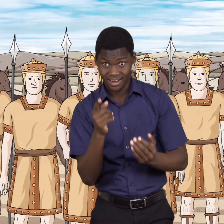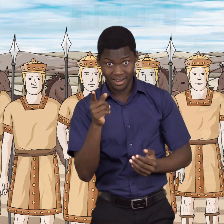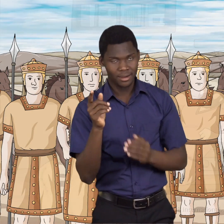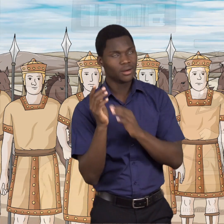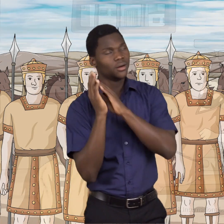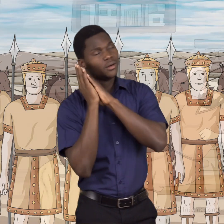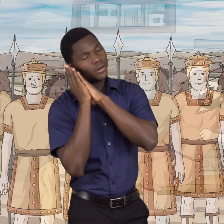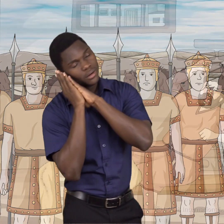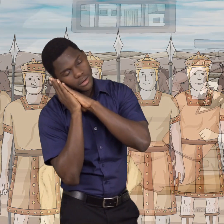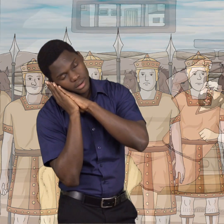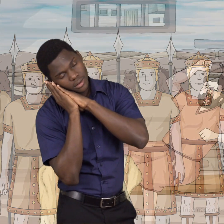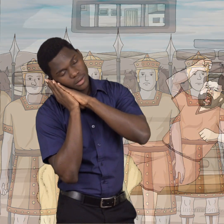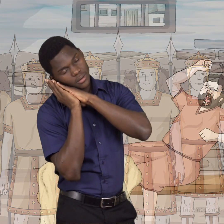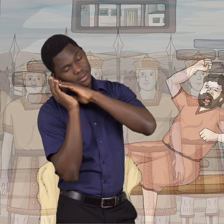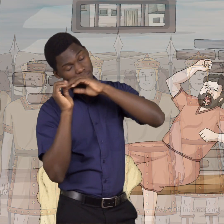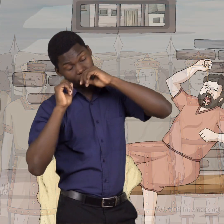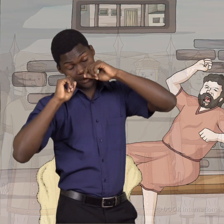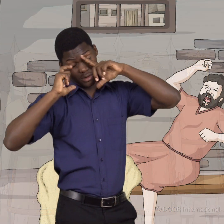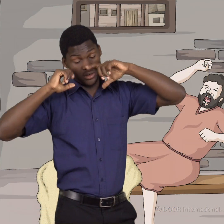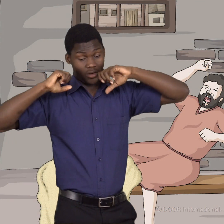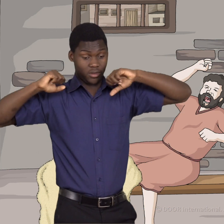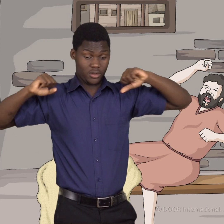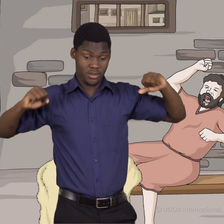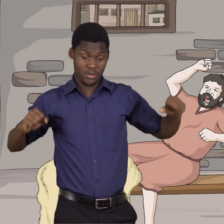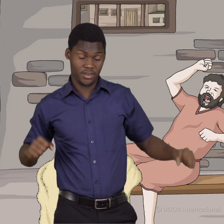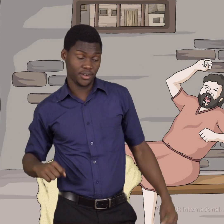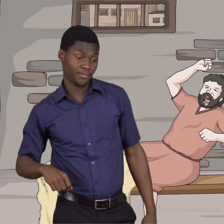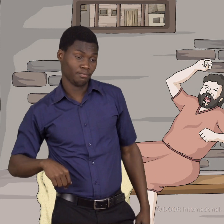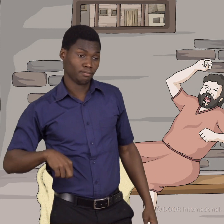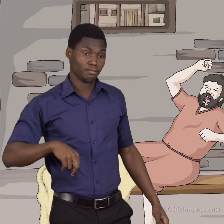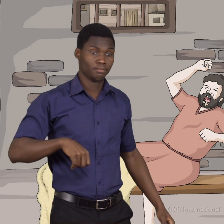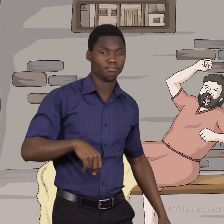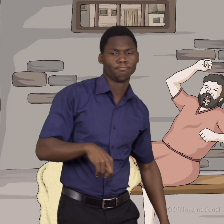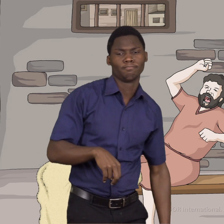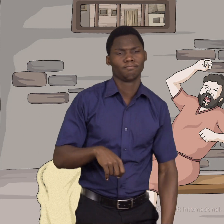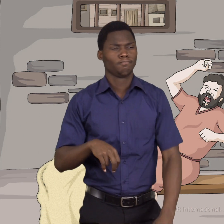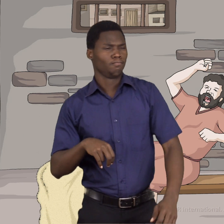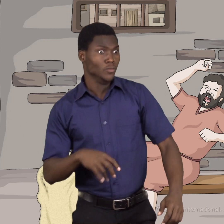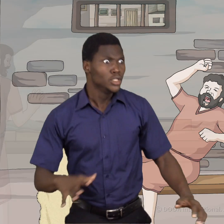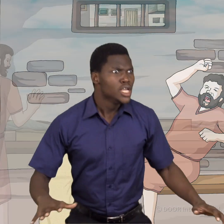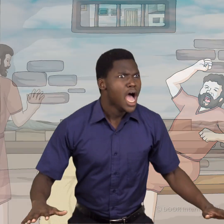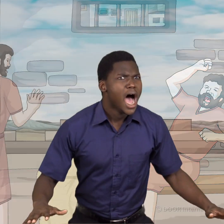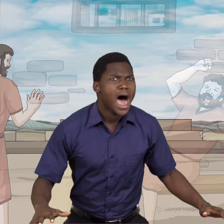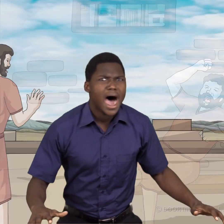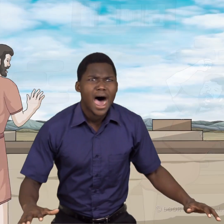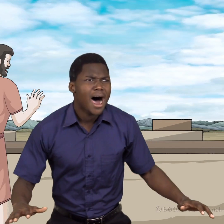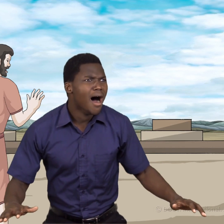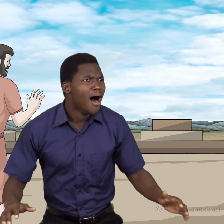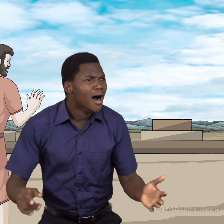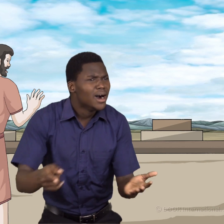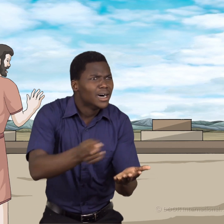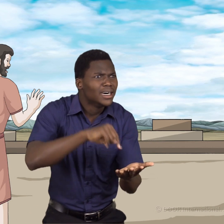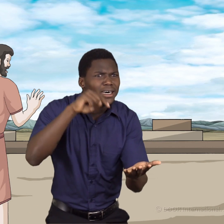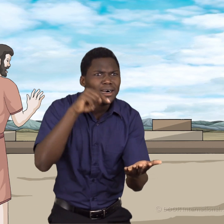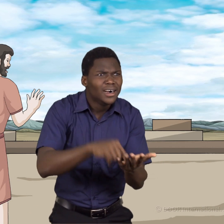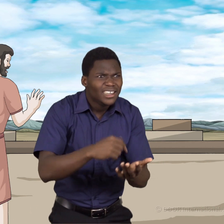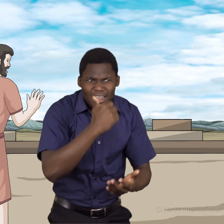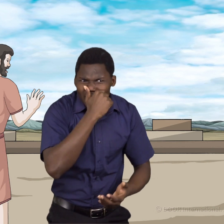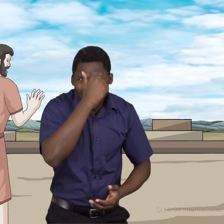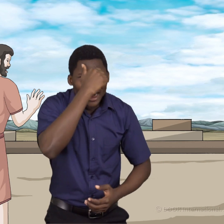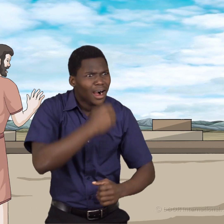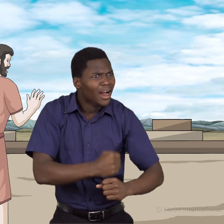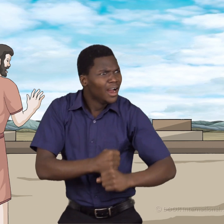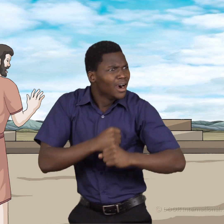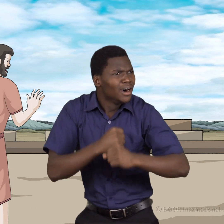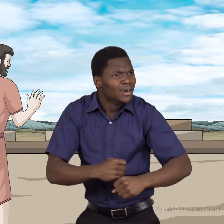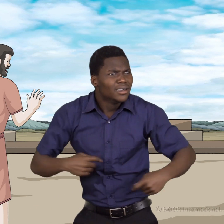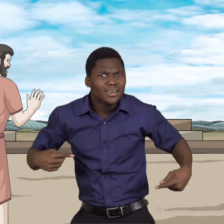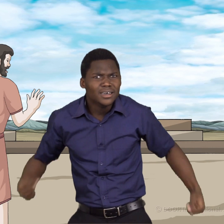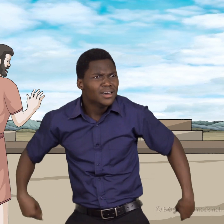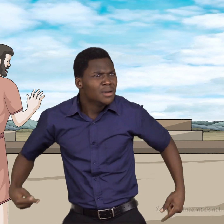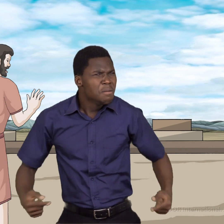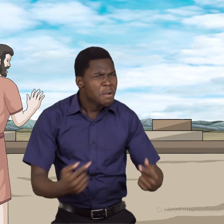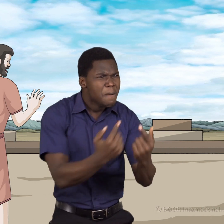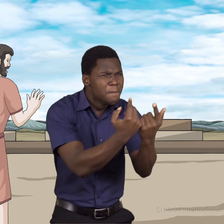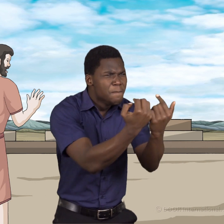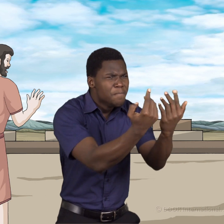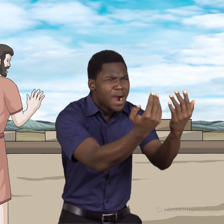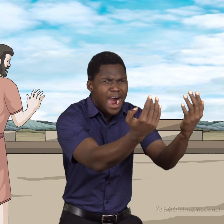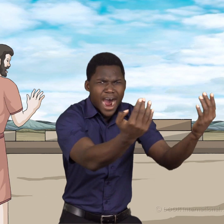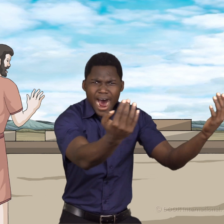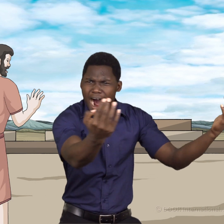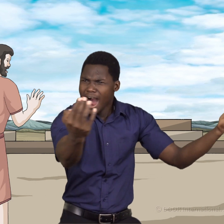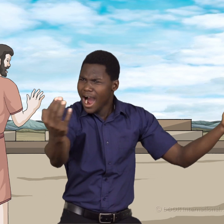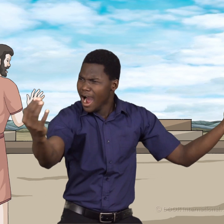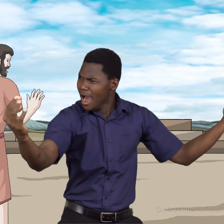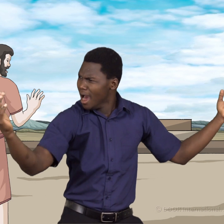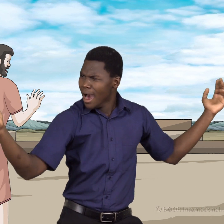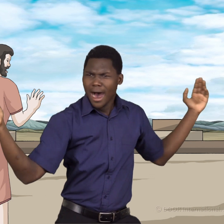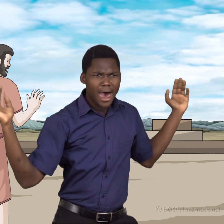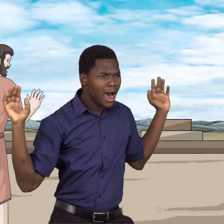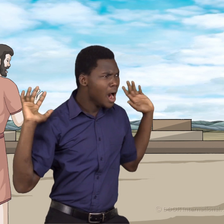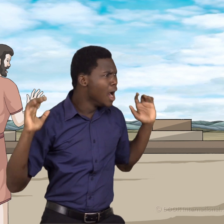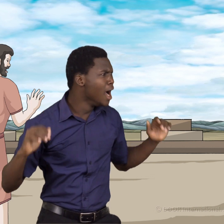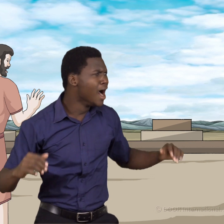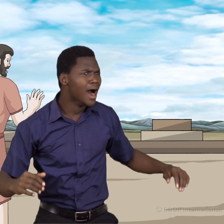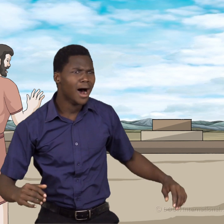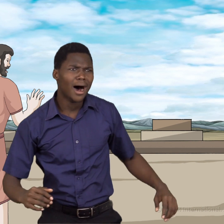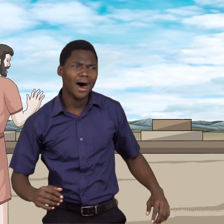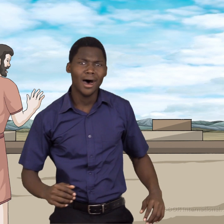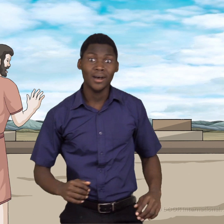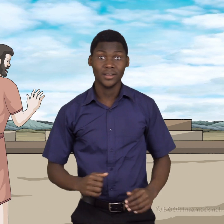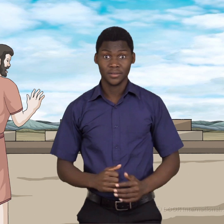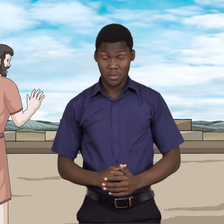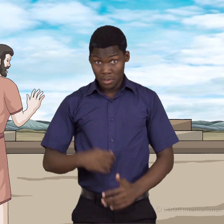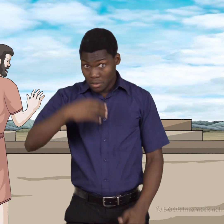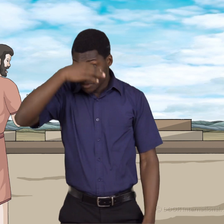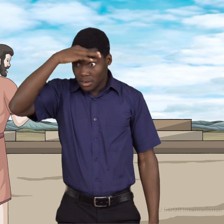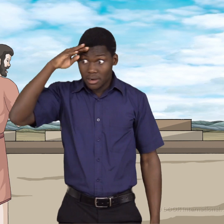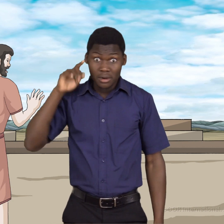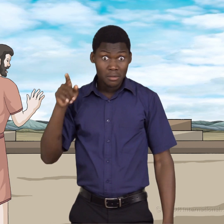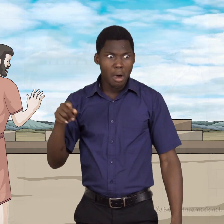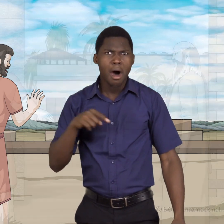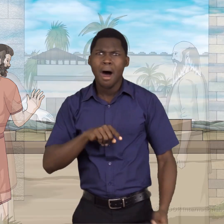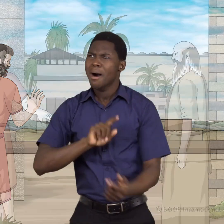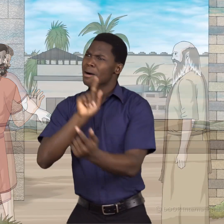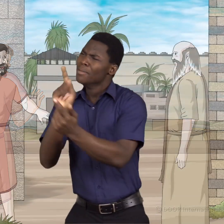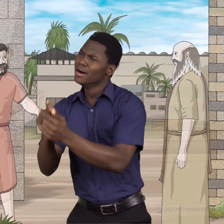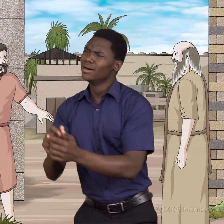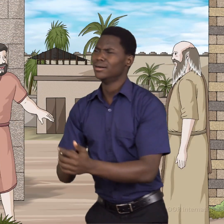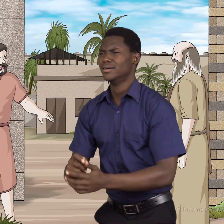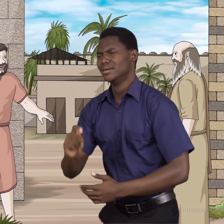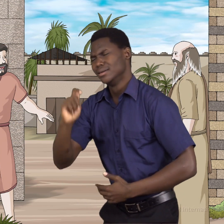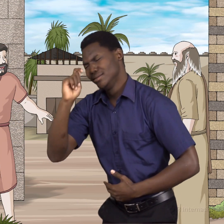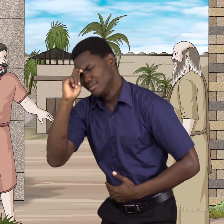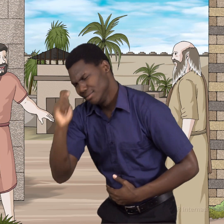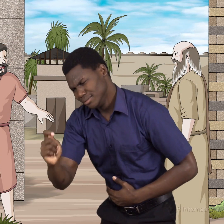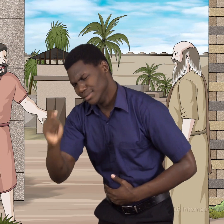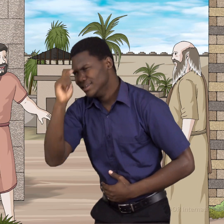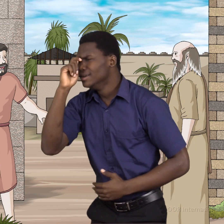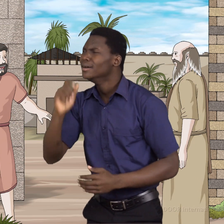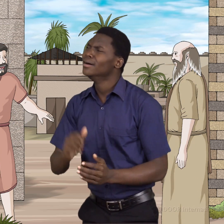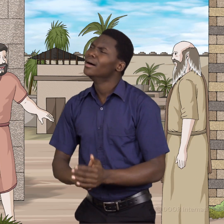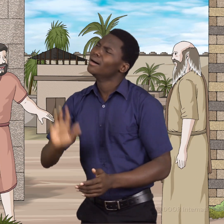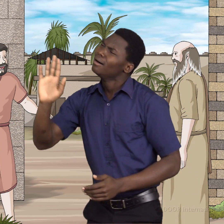When the servant of the man of God got up and went out early in the morning, an army with horses and chariots had surrounded the city.